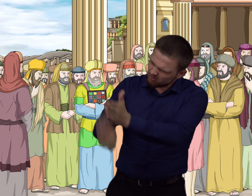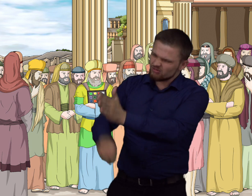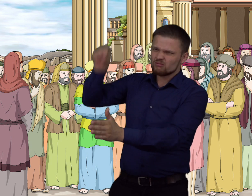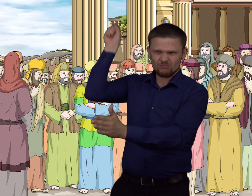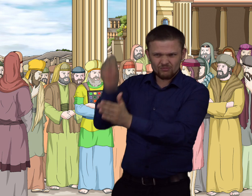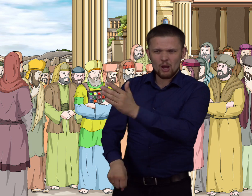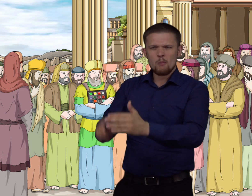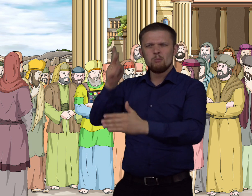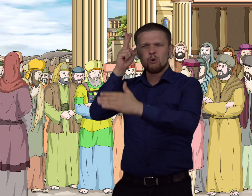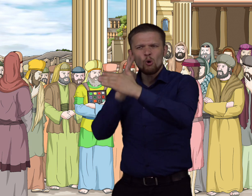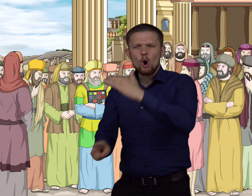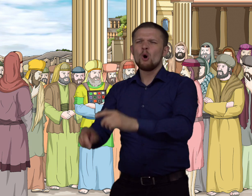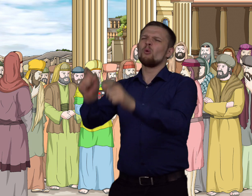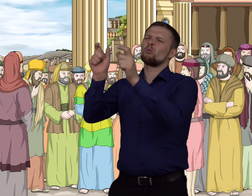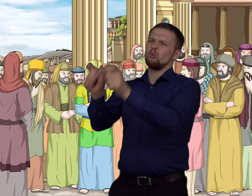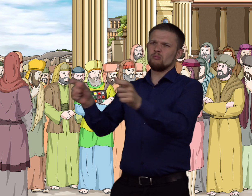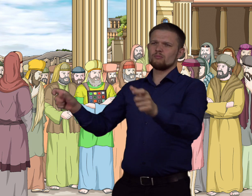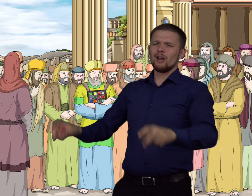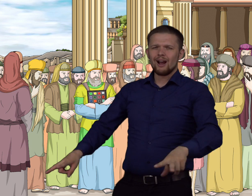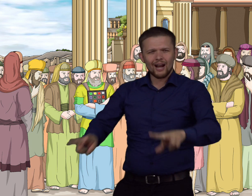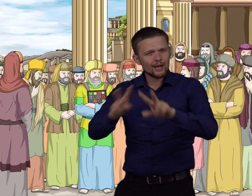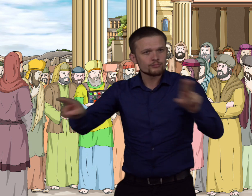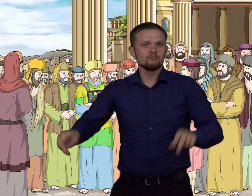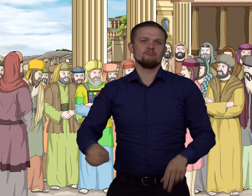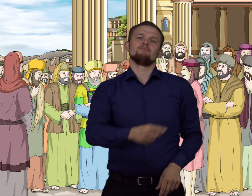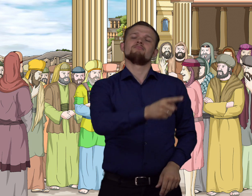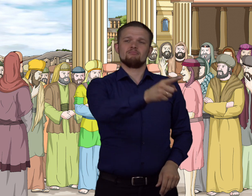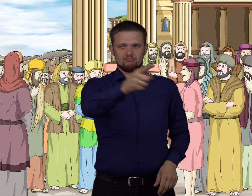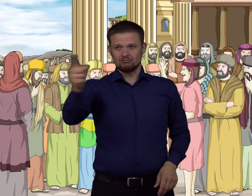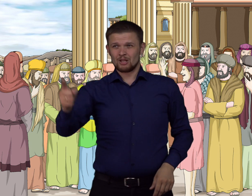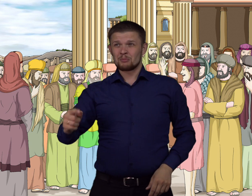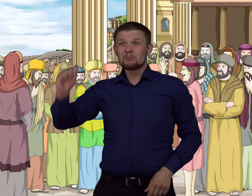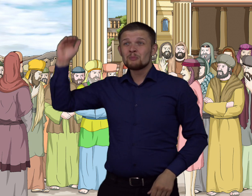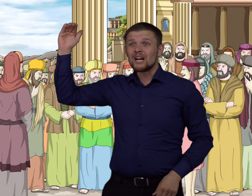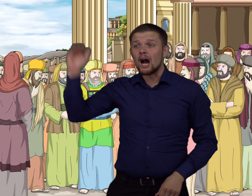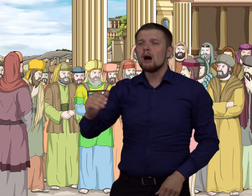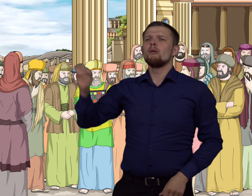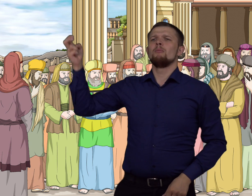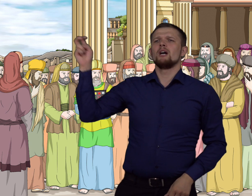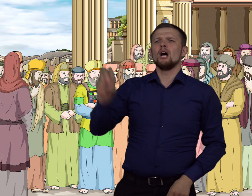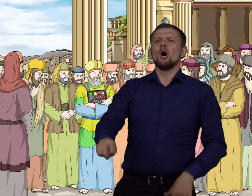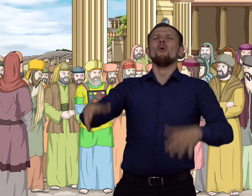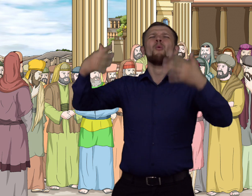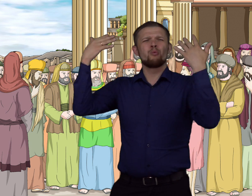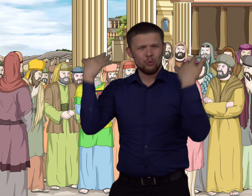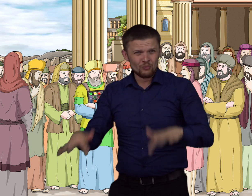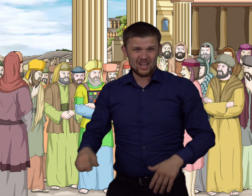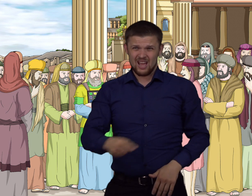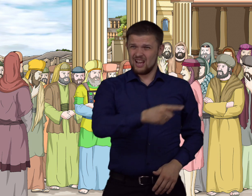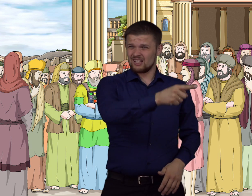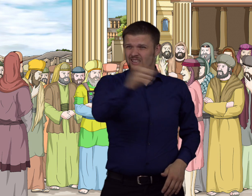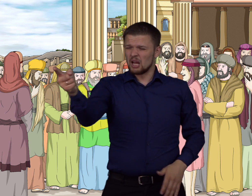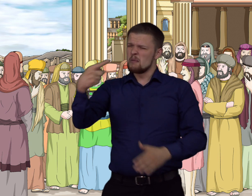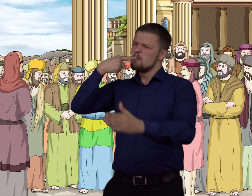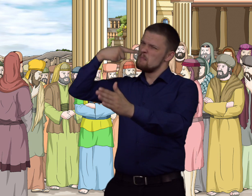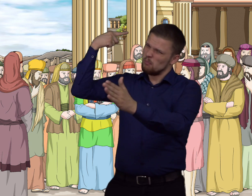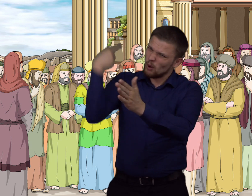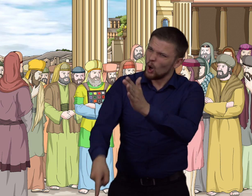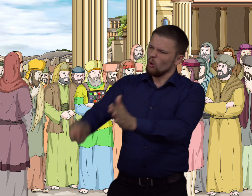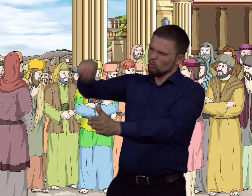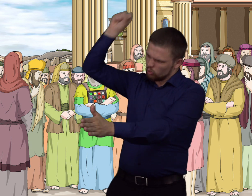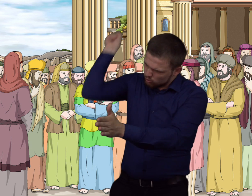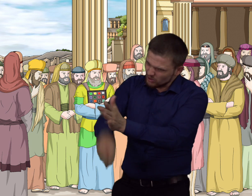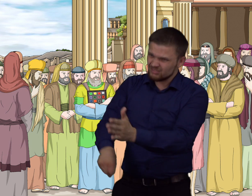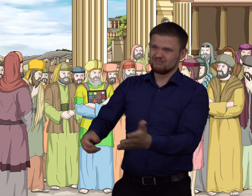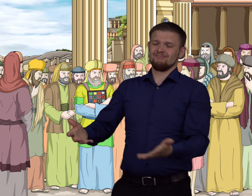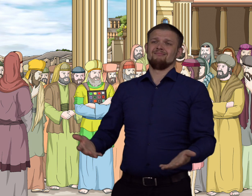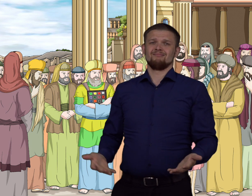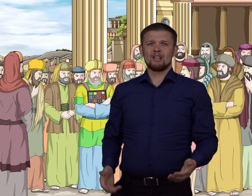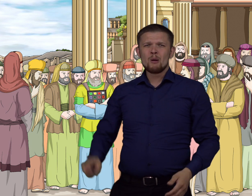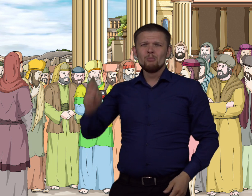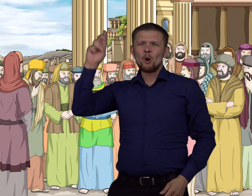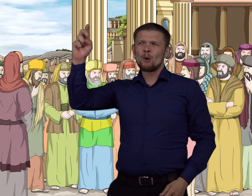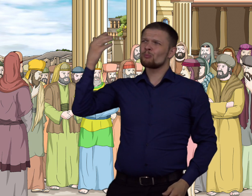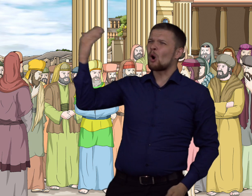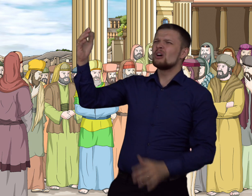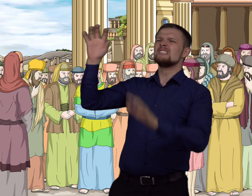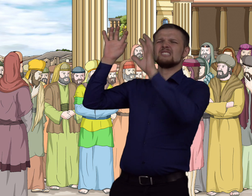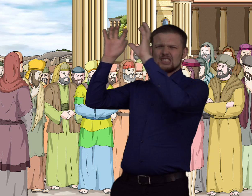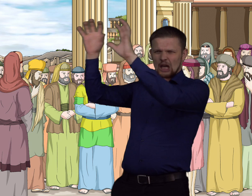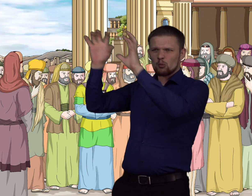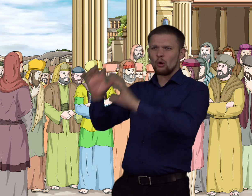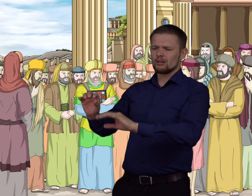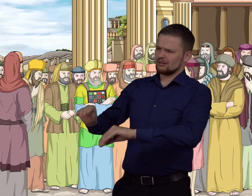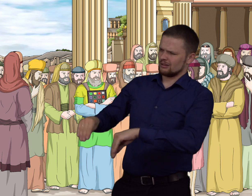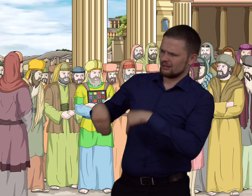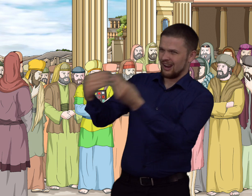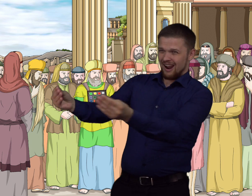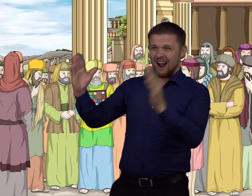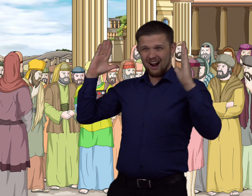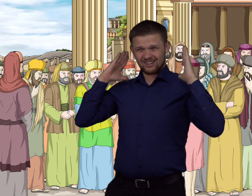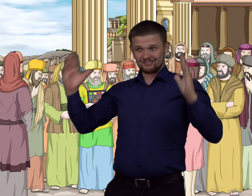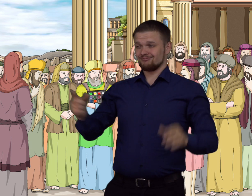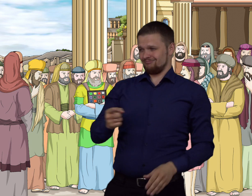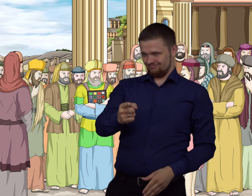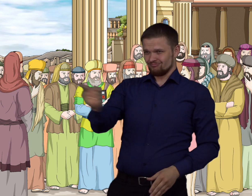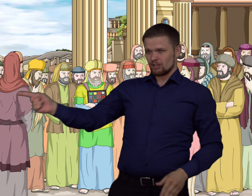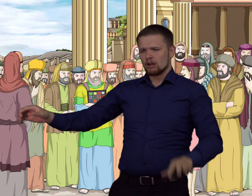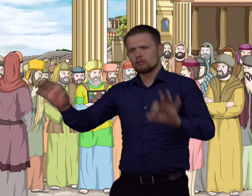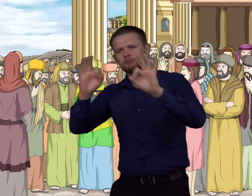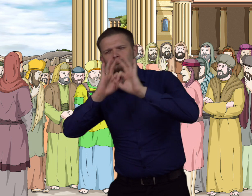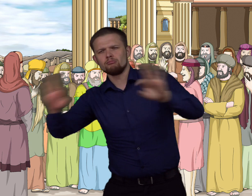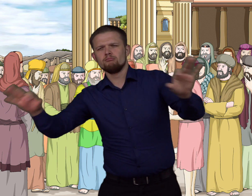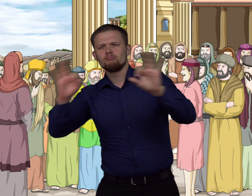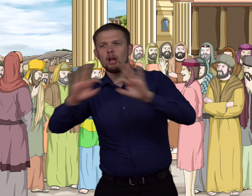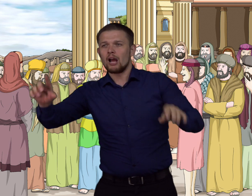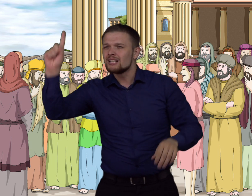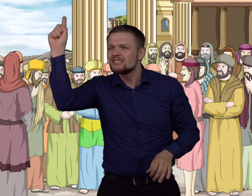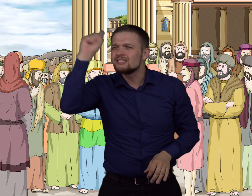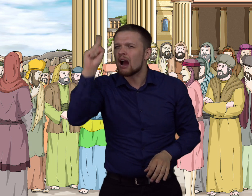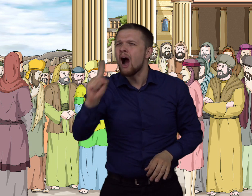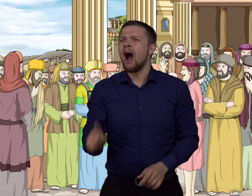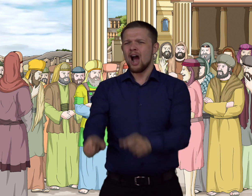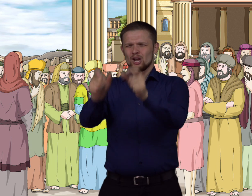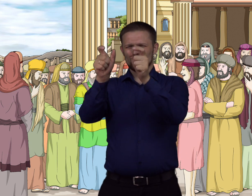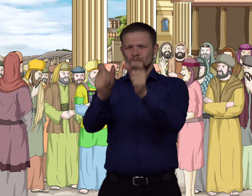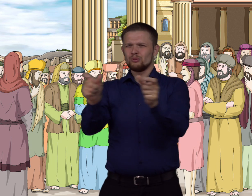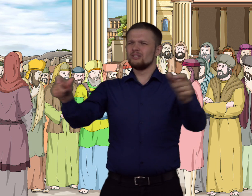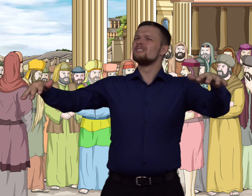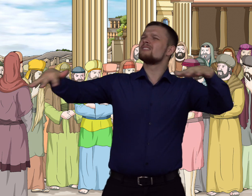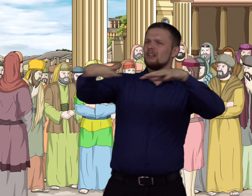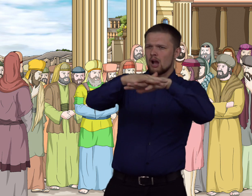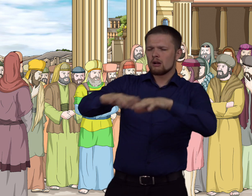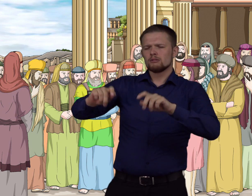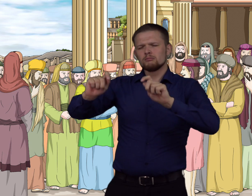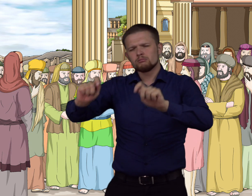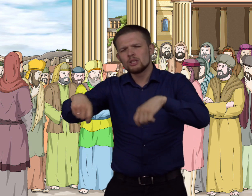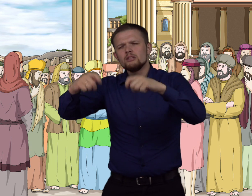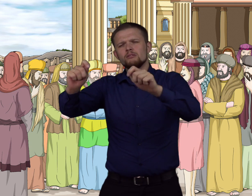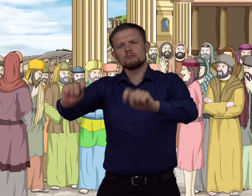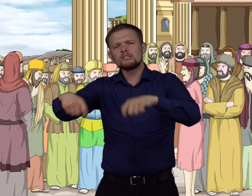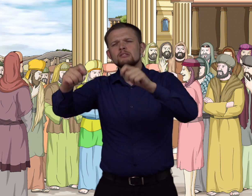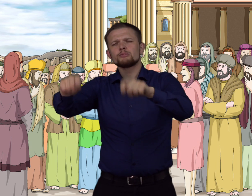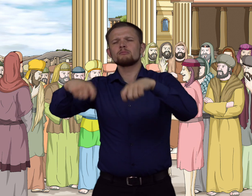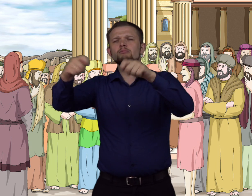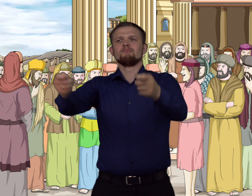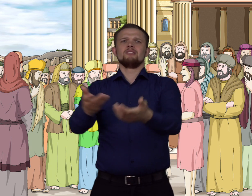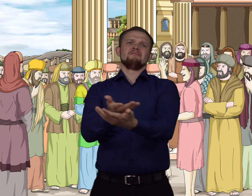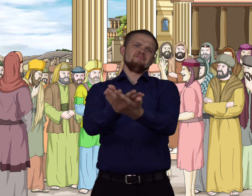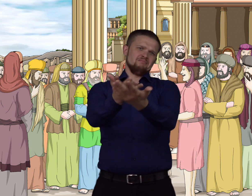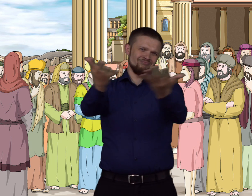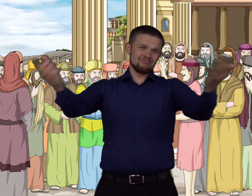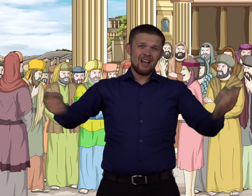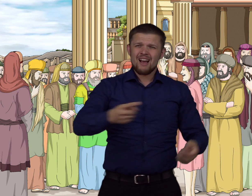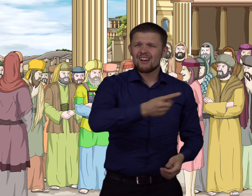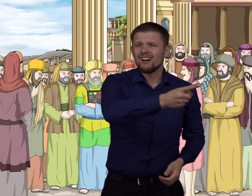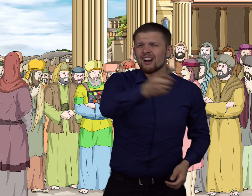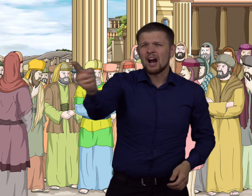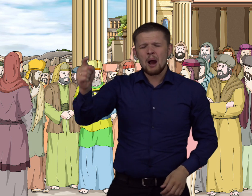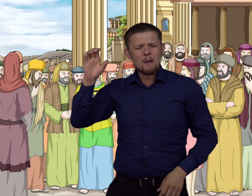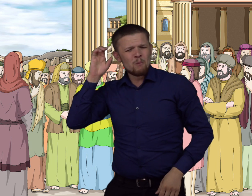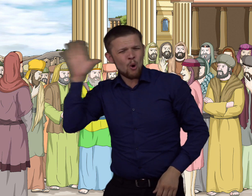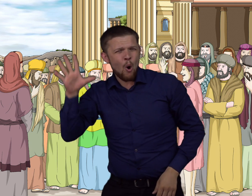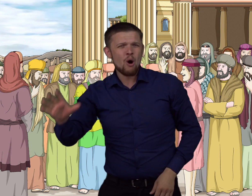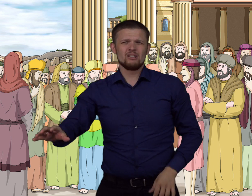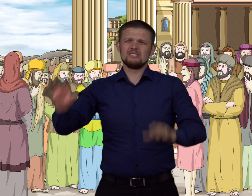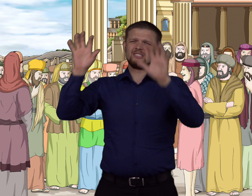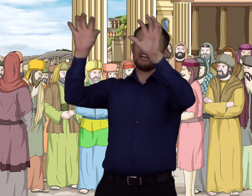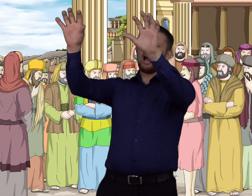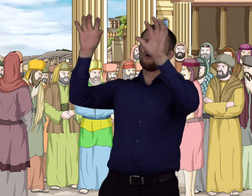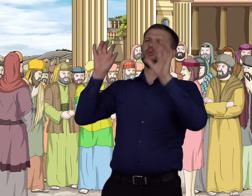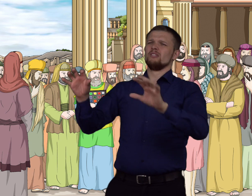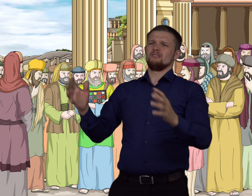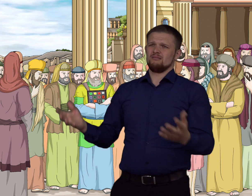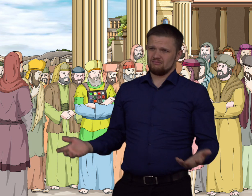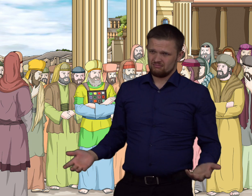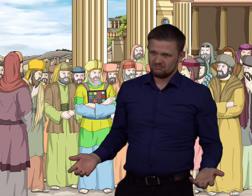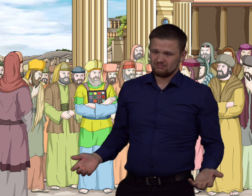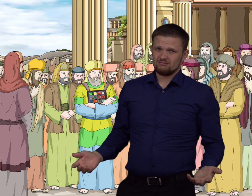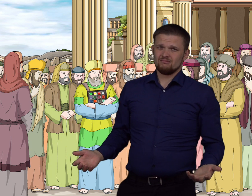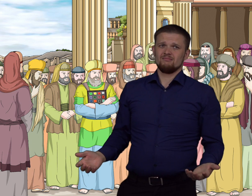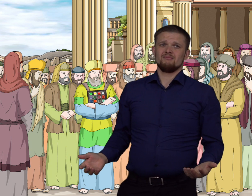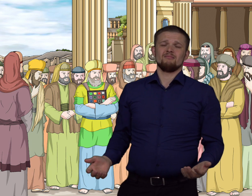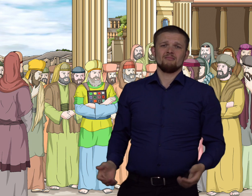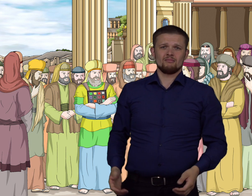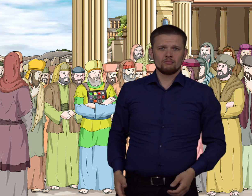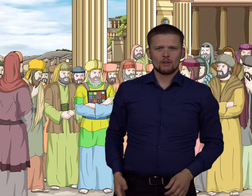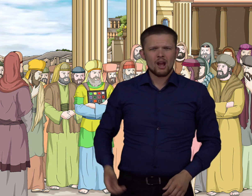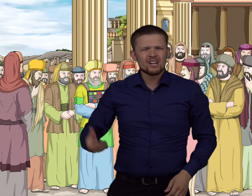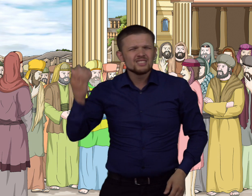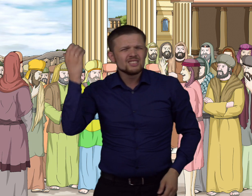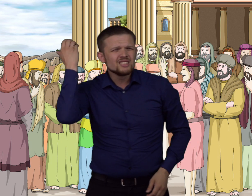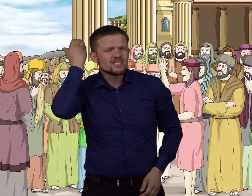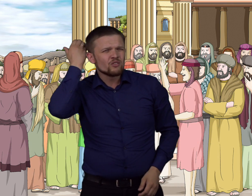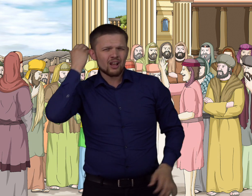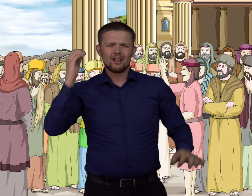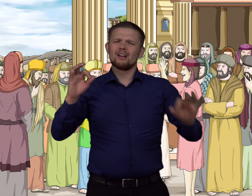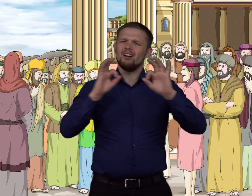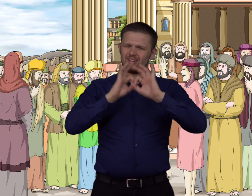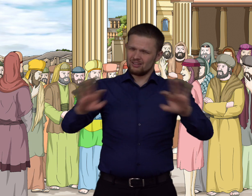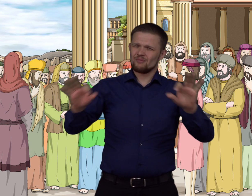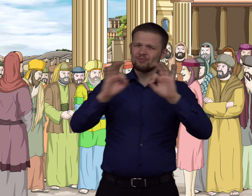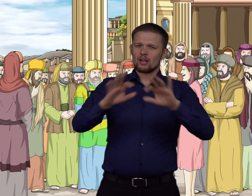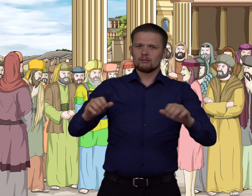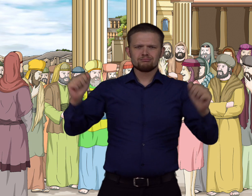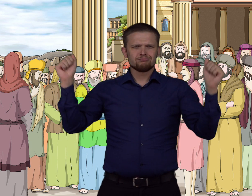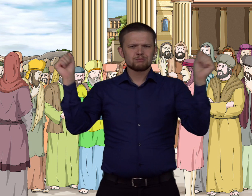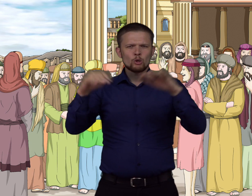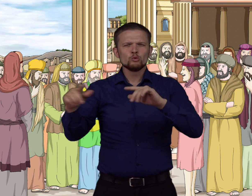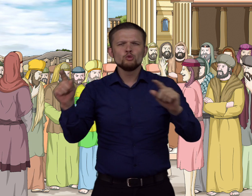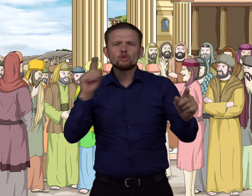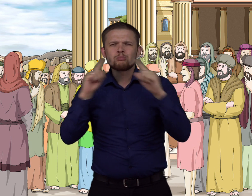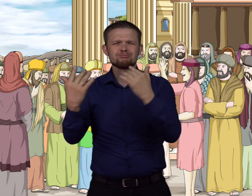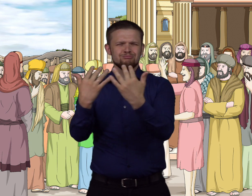And now you are His betrayers and murderers— you who received the law ordained by angels, yet have not kept it.”